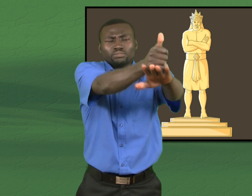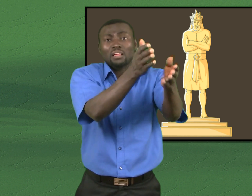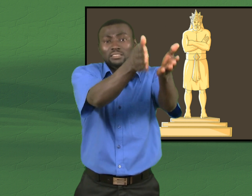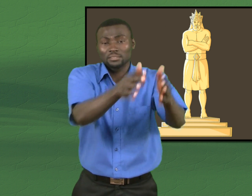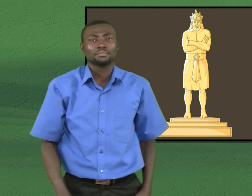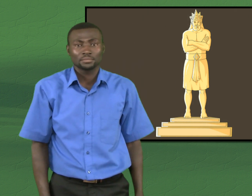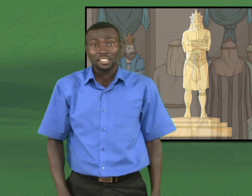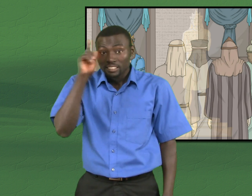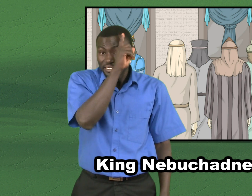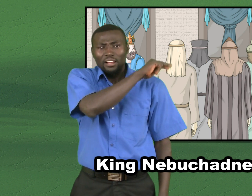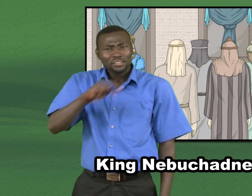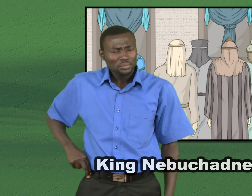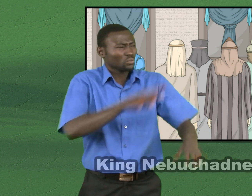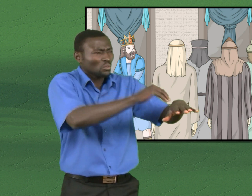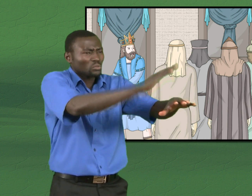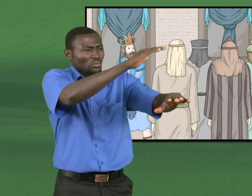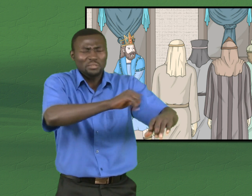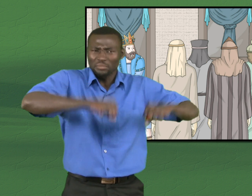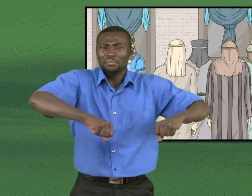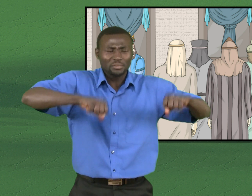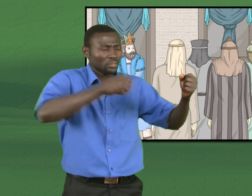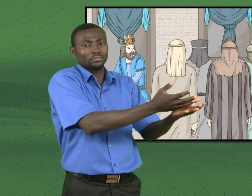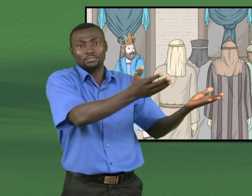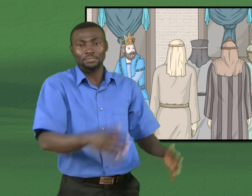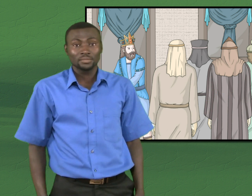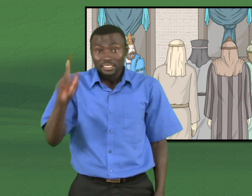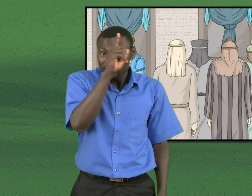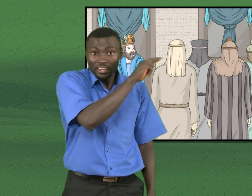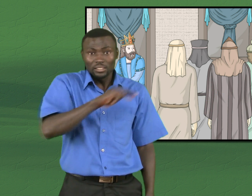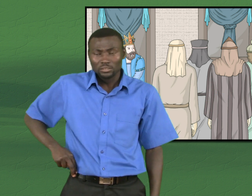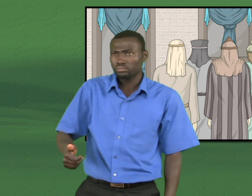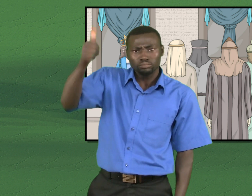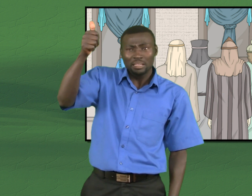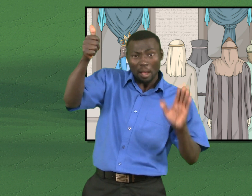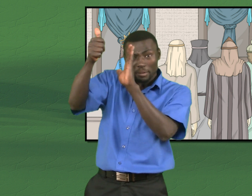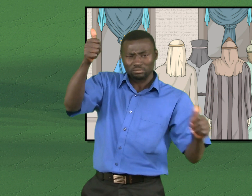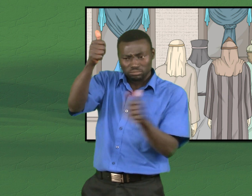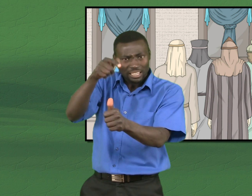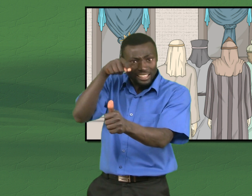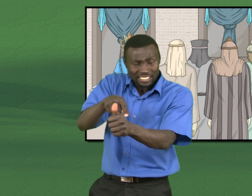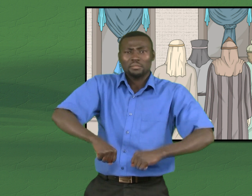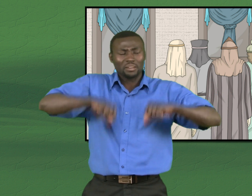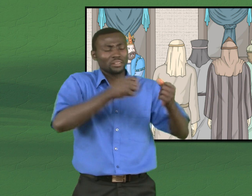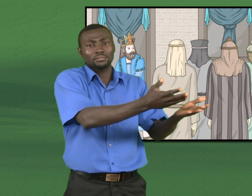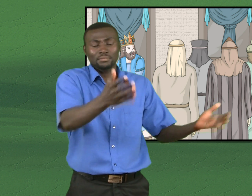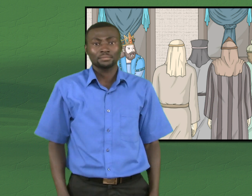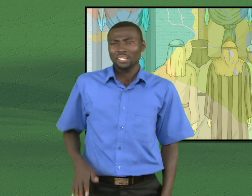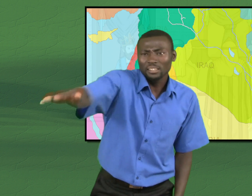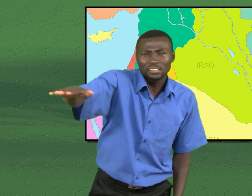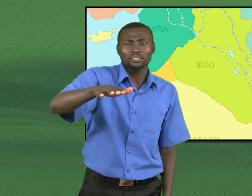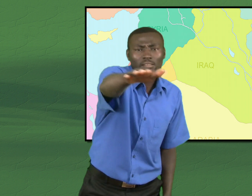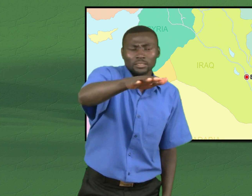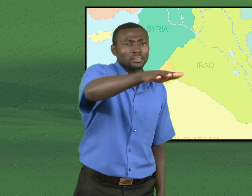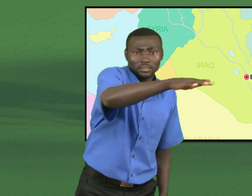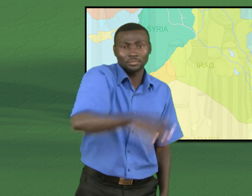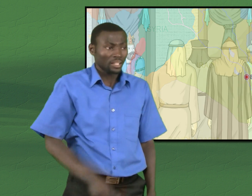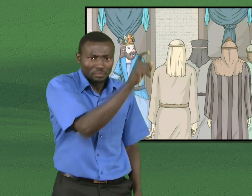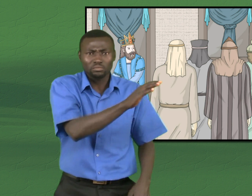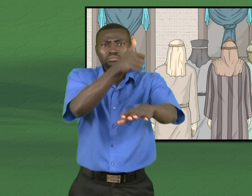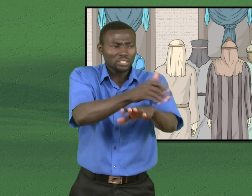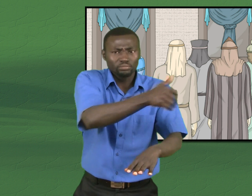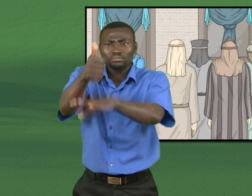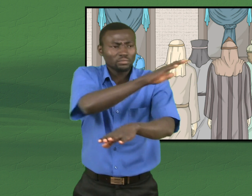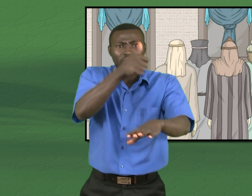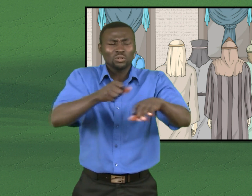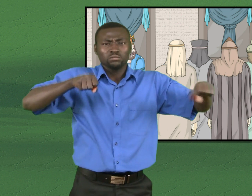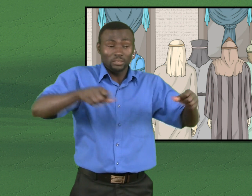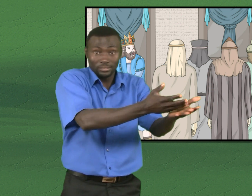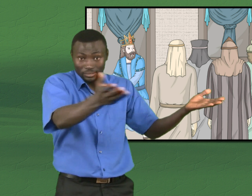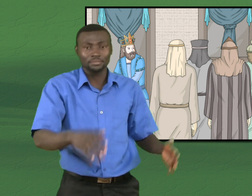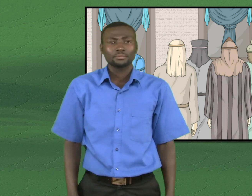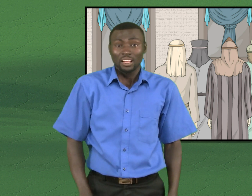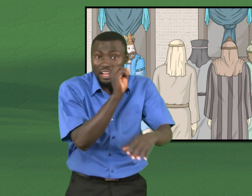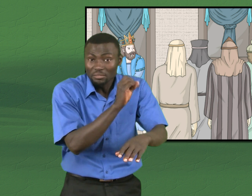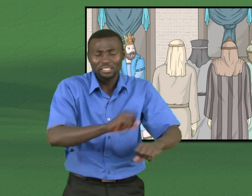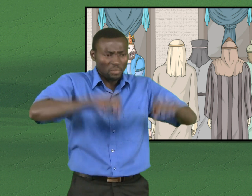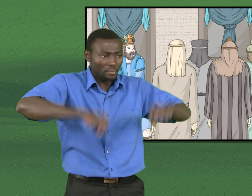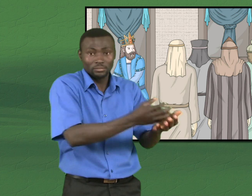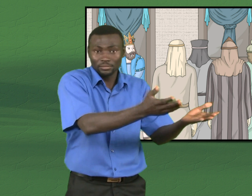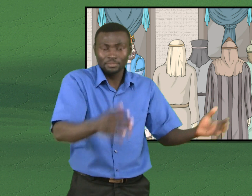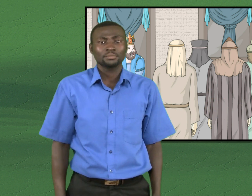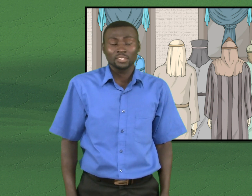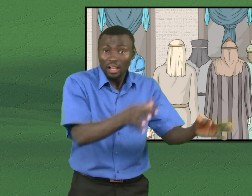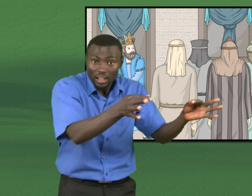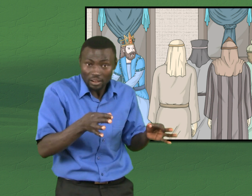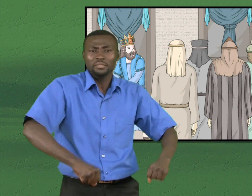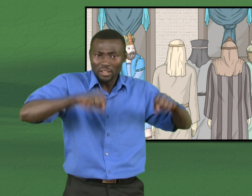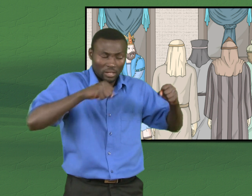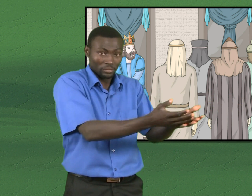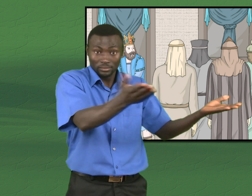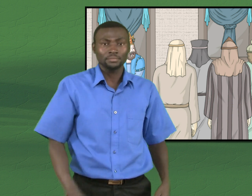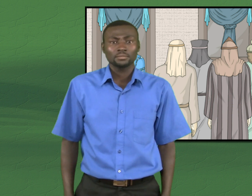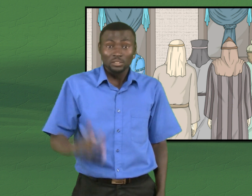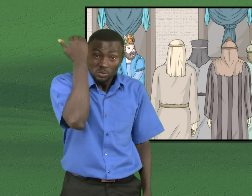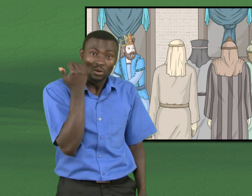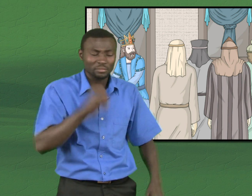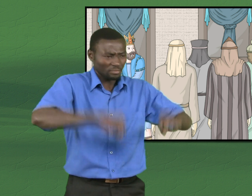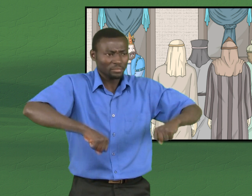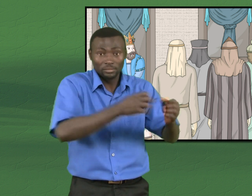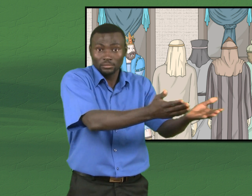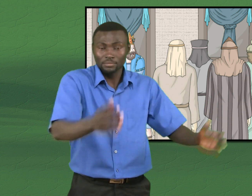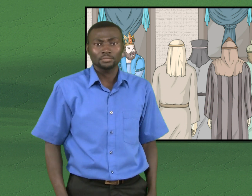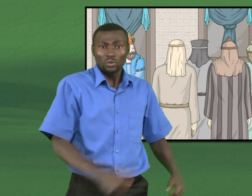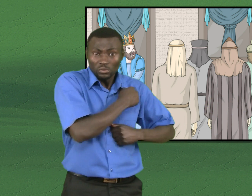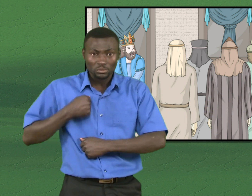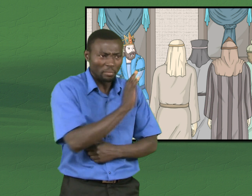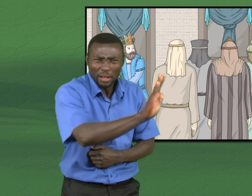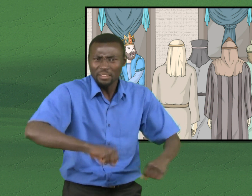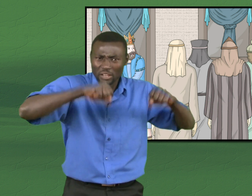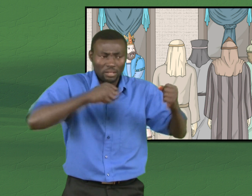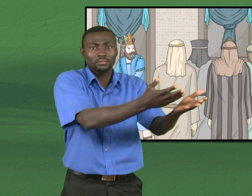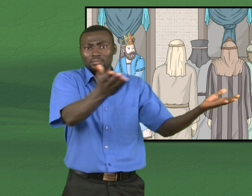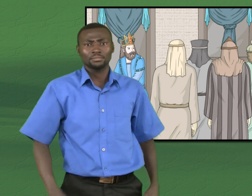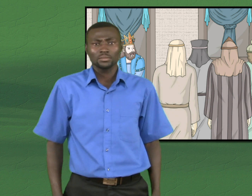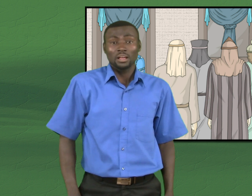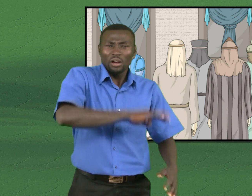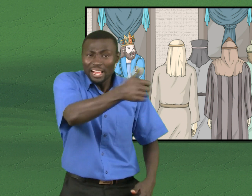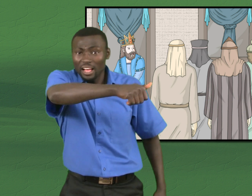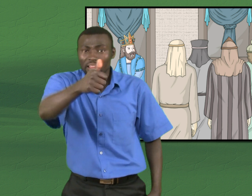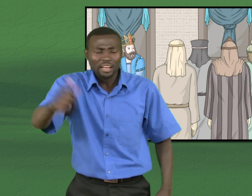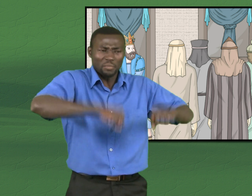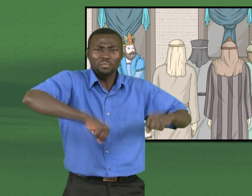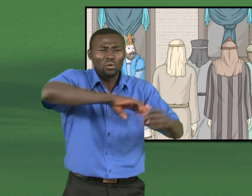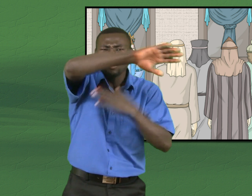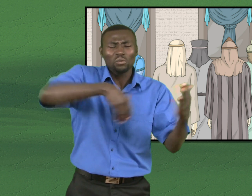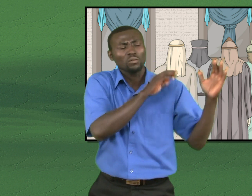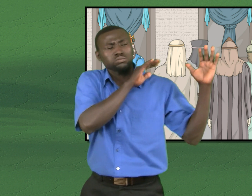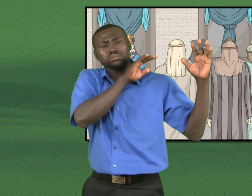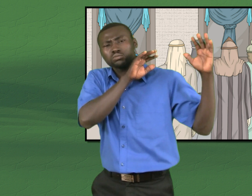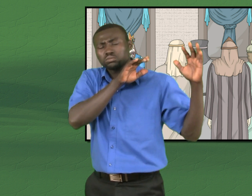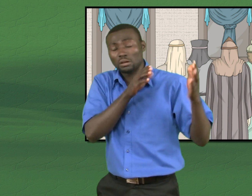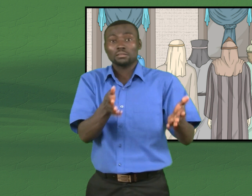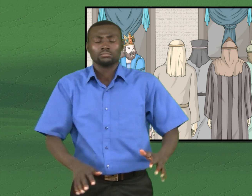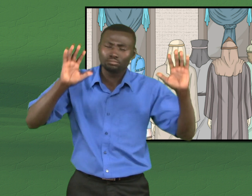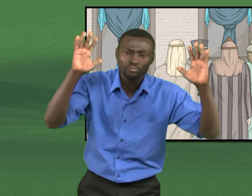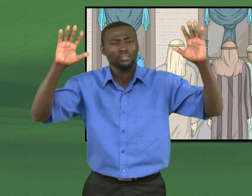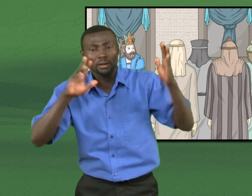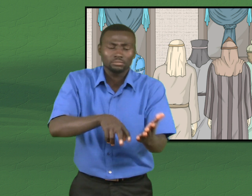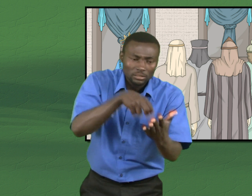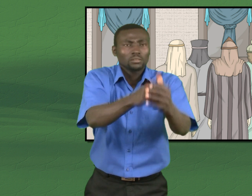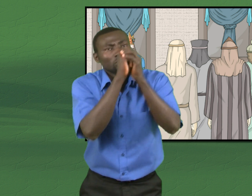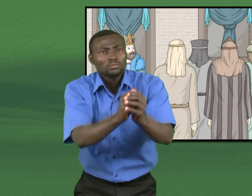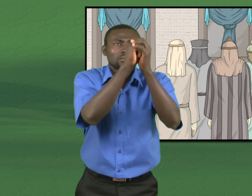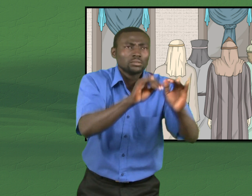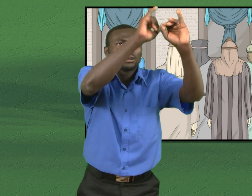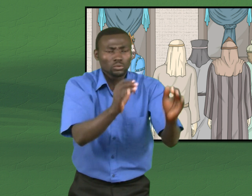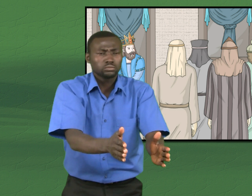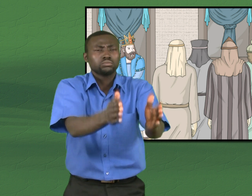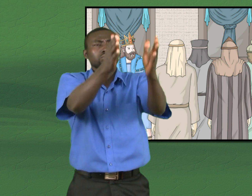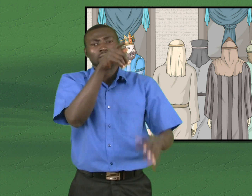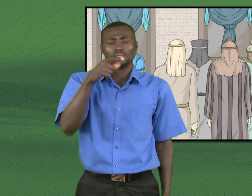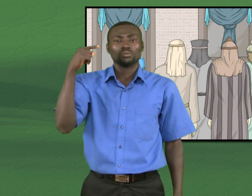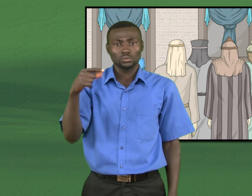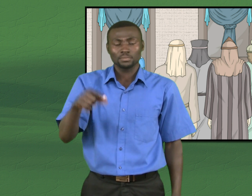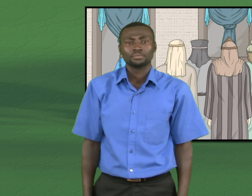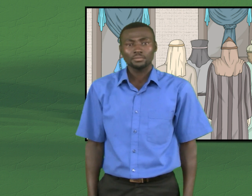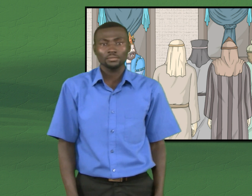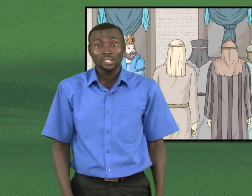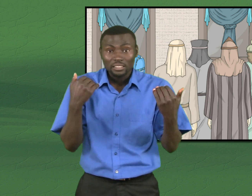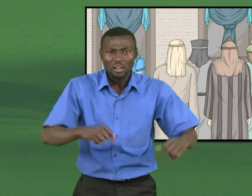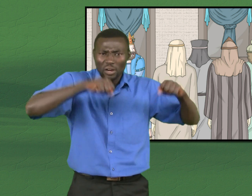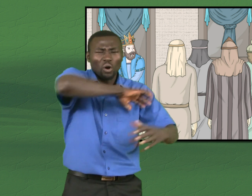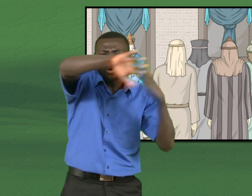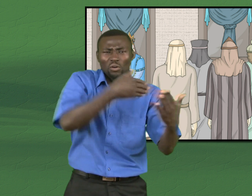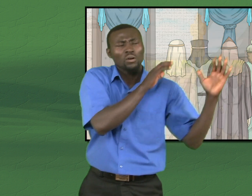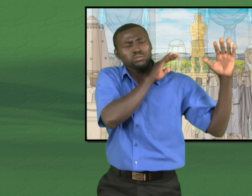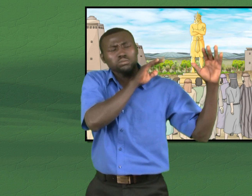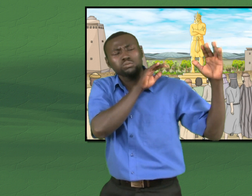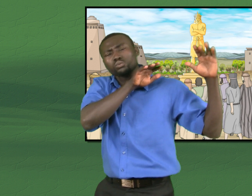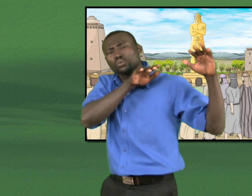Then King Nebuchadnezzar sent word to assemble the satraps, prefects, governors, advisers, treasurers, judges, magistrates, and all the other officials of the provinces to attend the dedication of the statue he had set up.